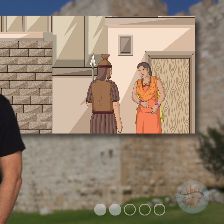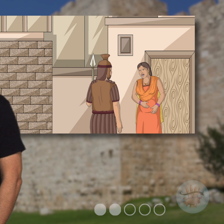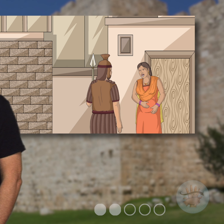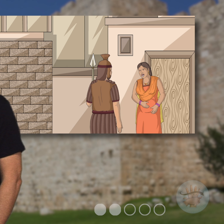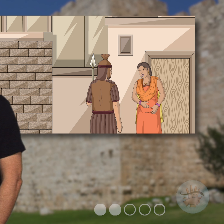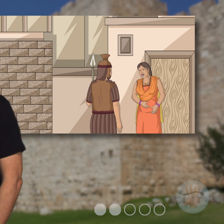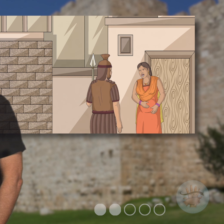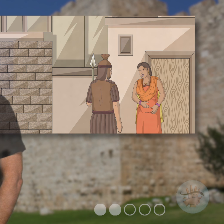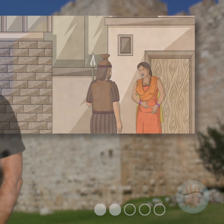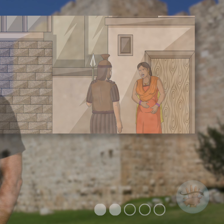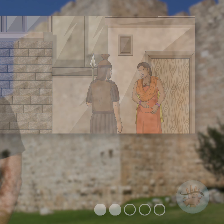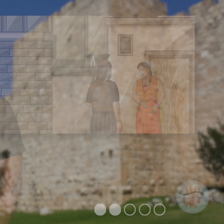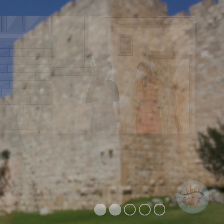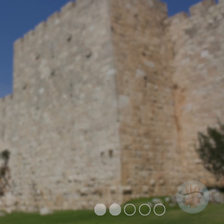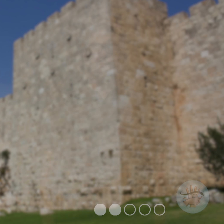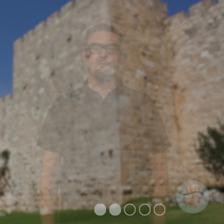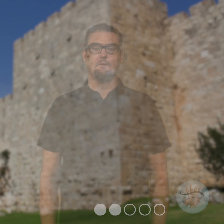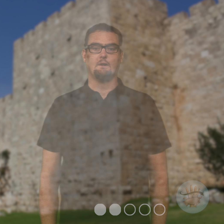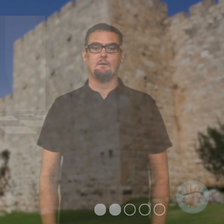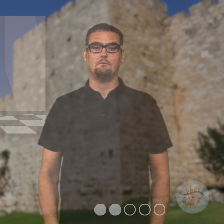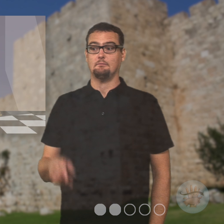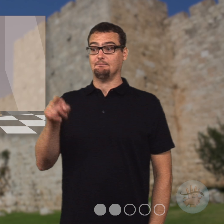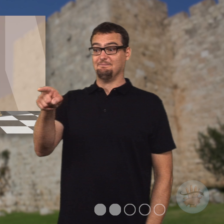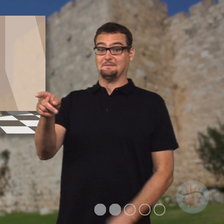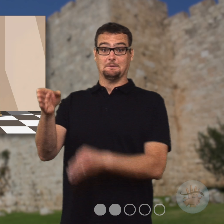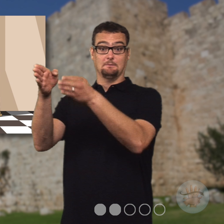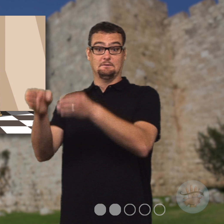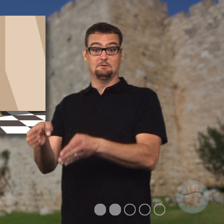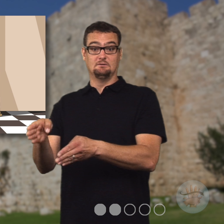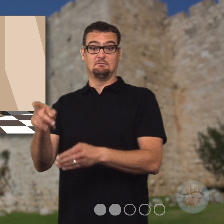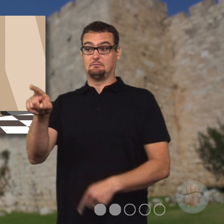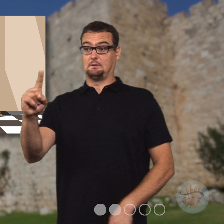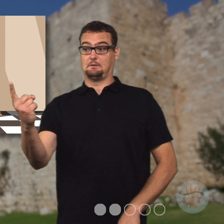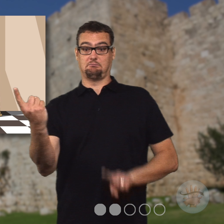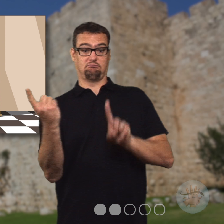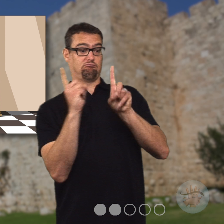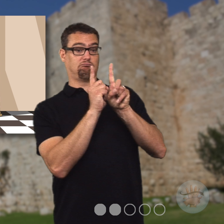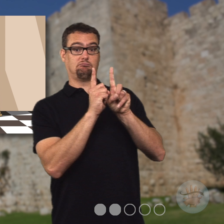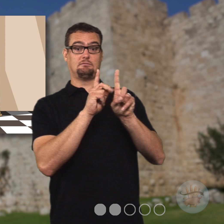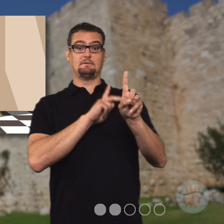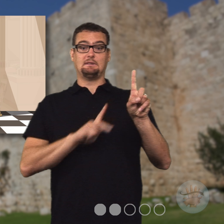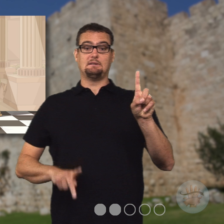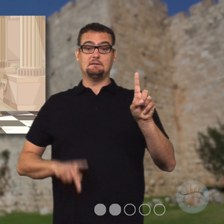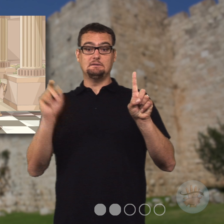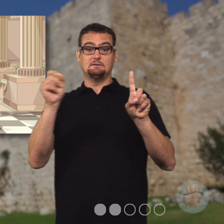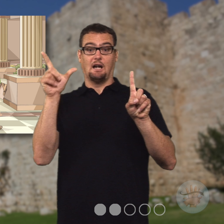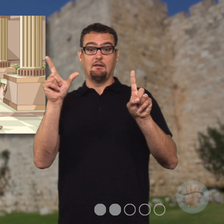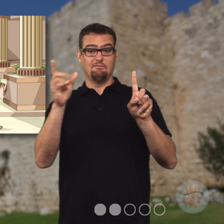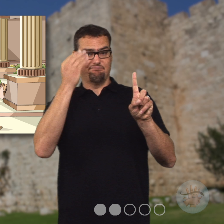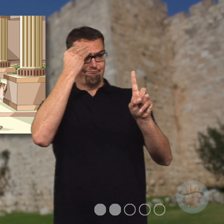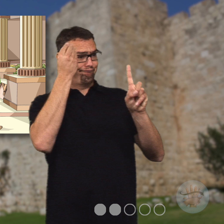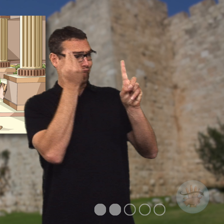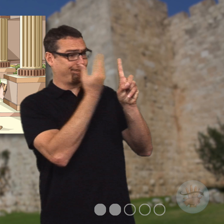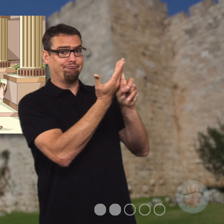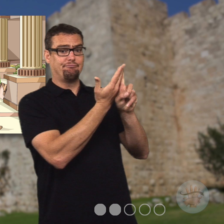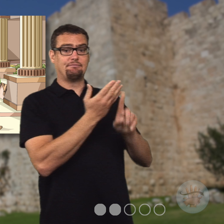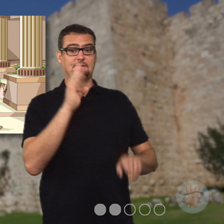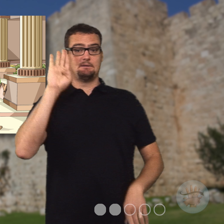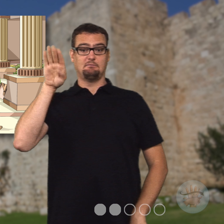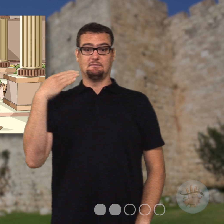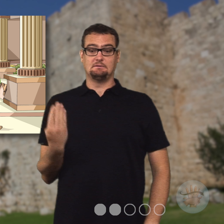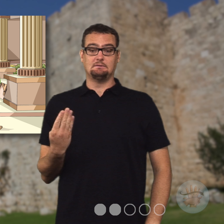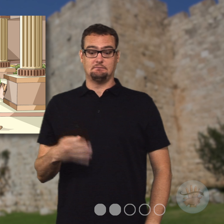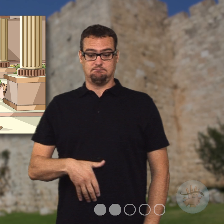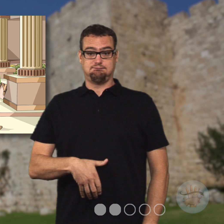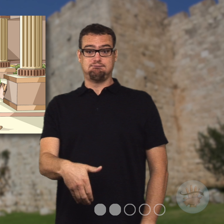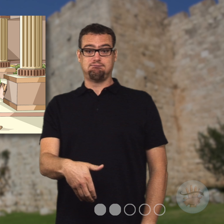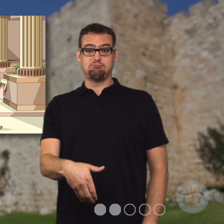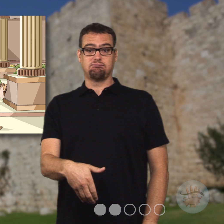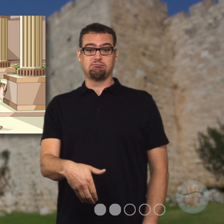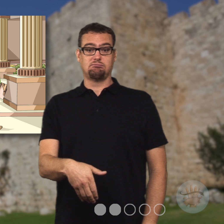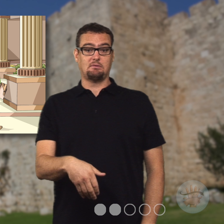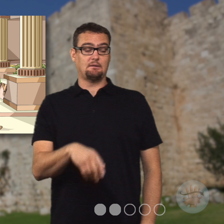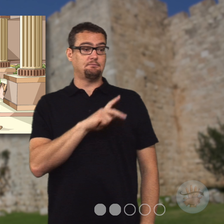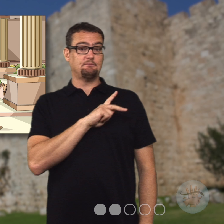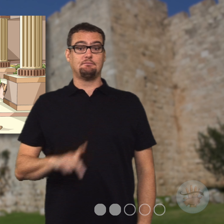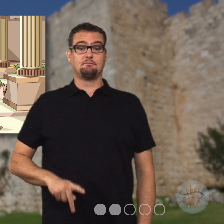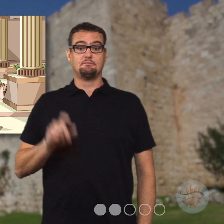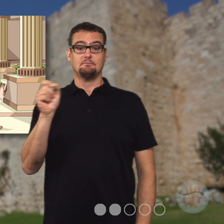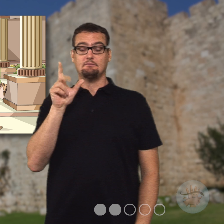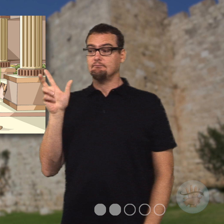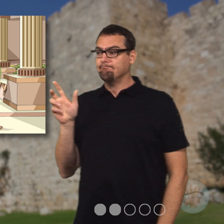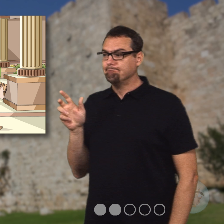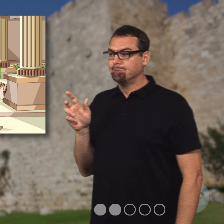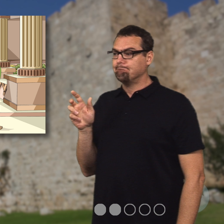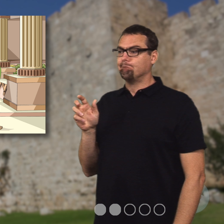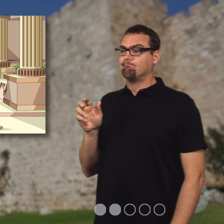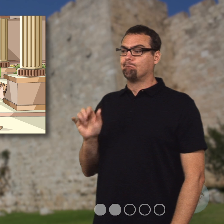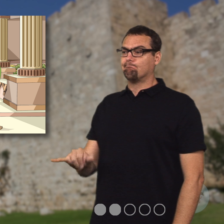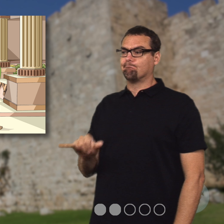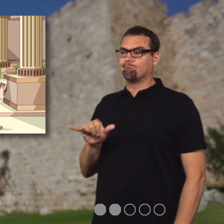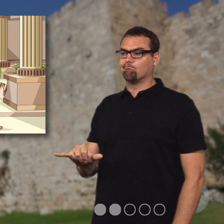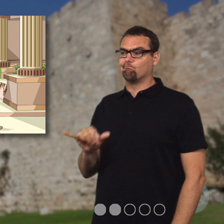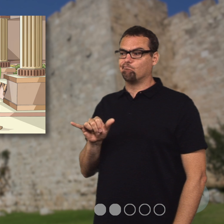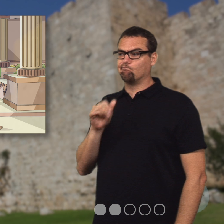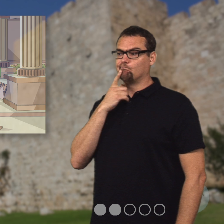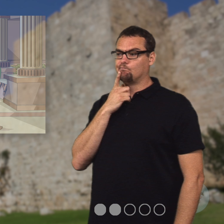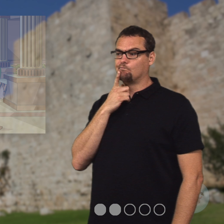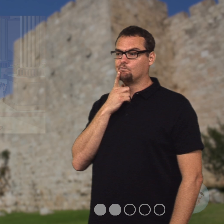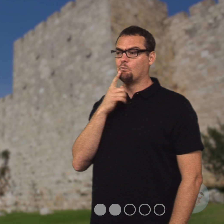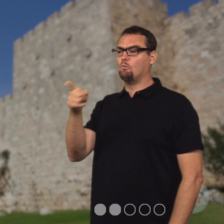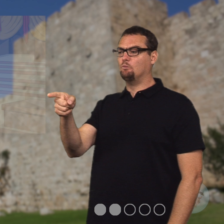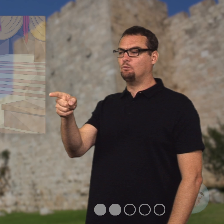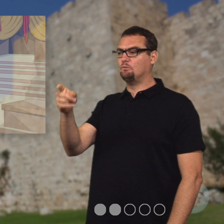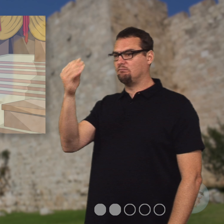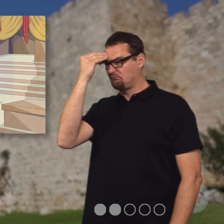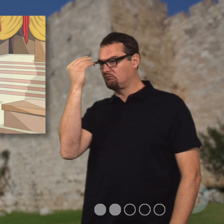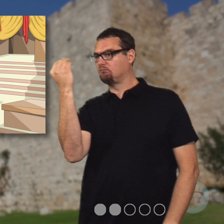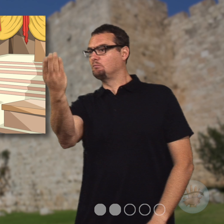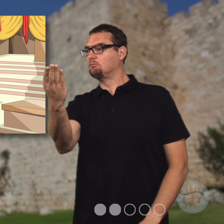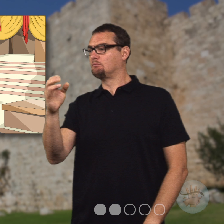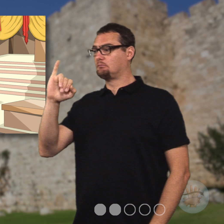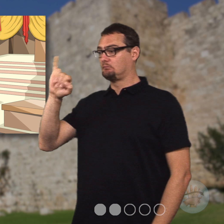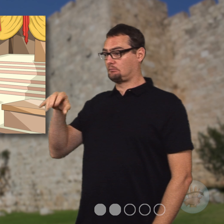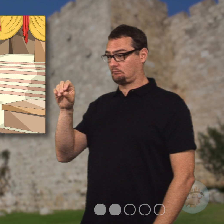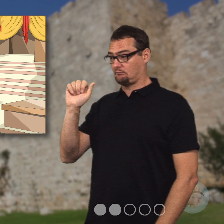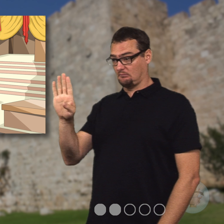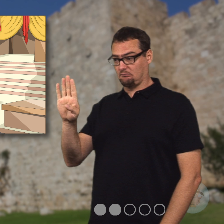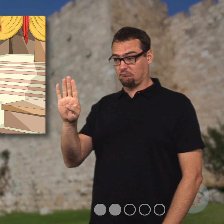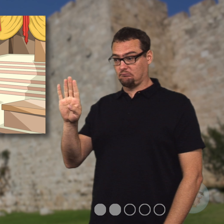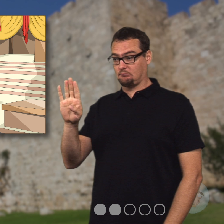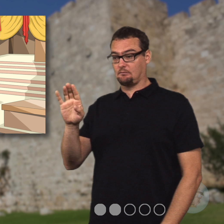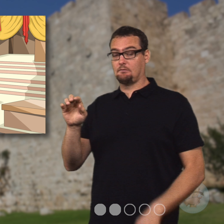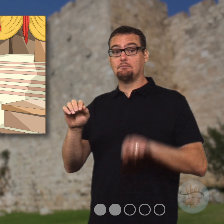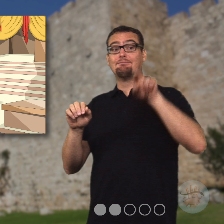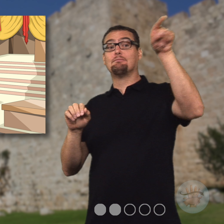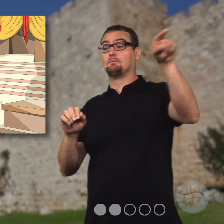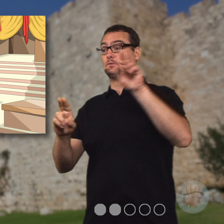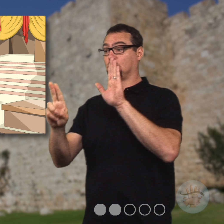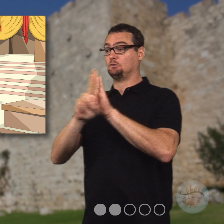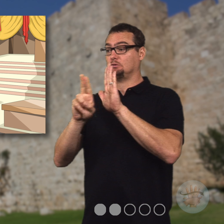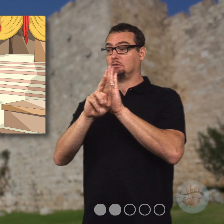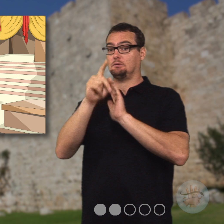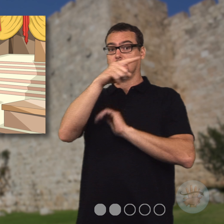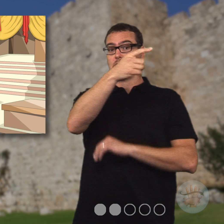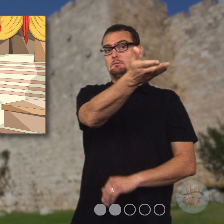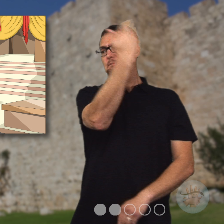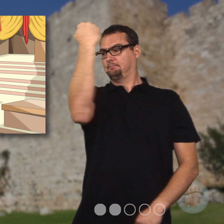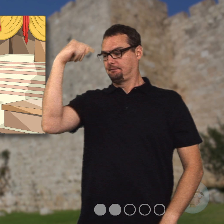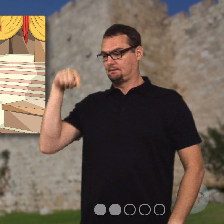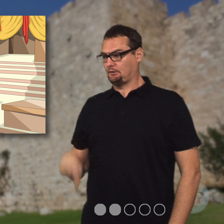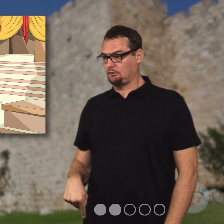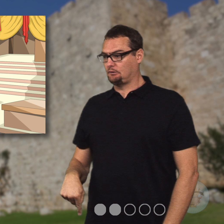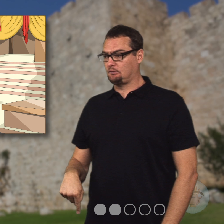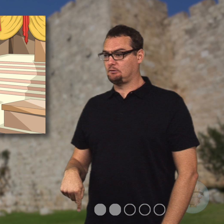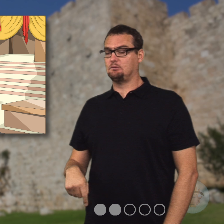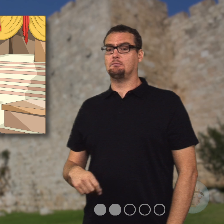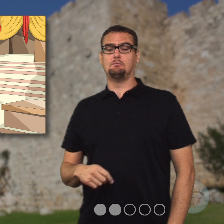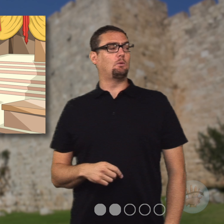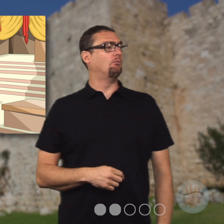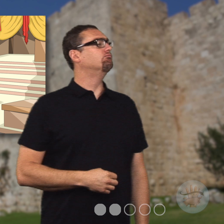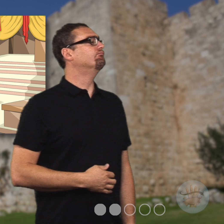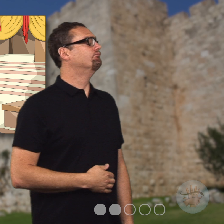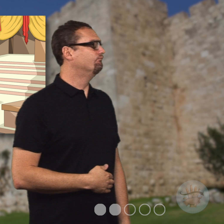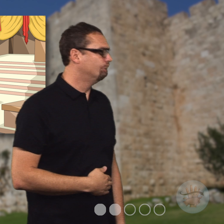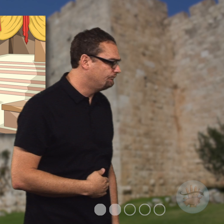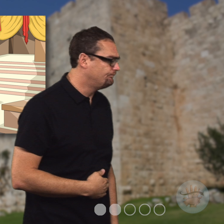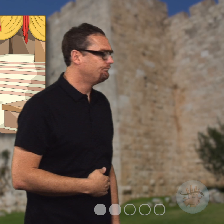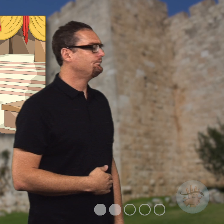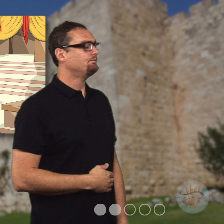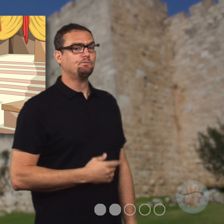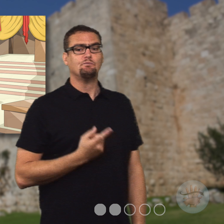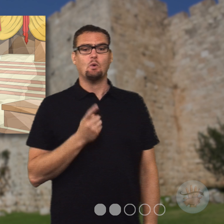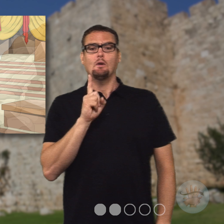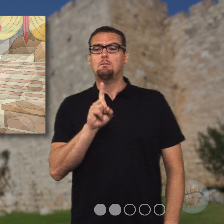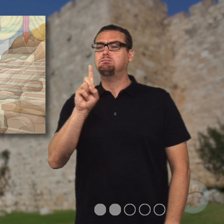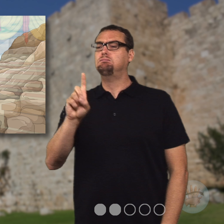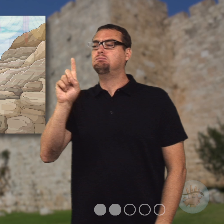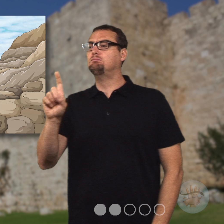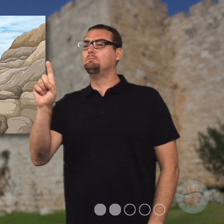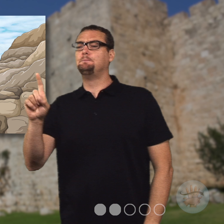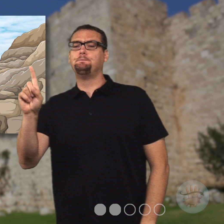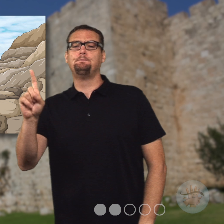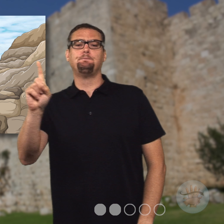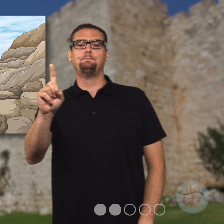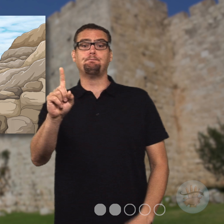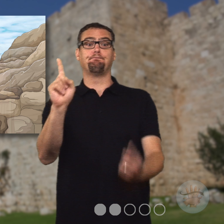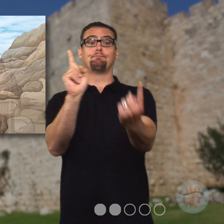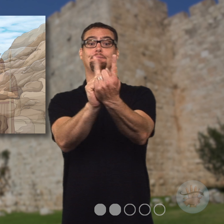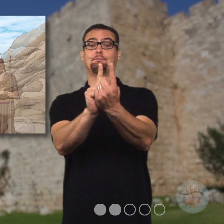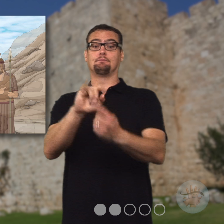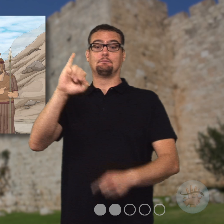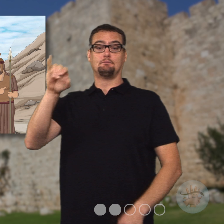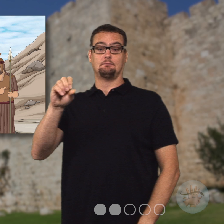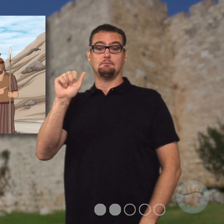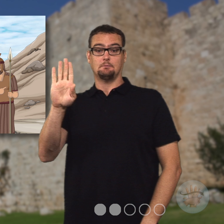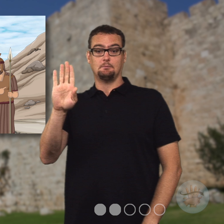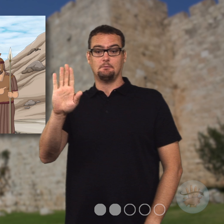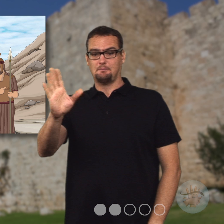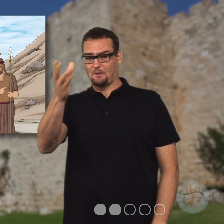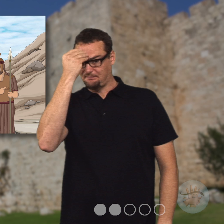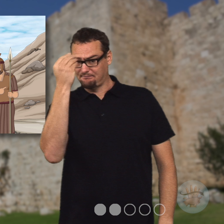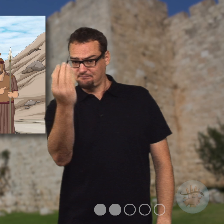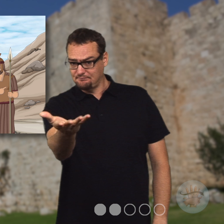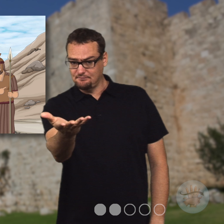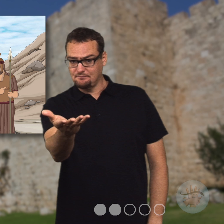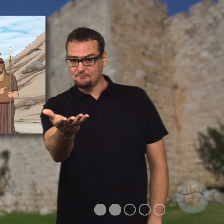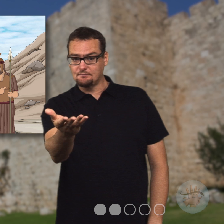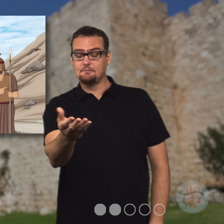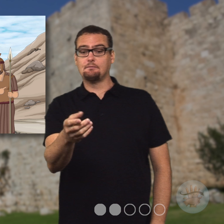At this, David sent orders to Joab: “Send me Uriah the Hittite.”